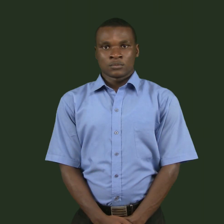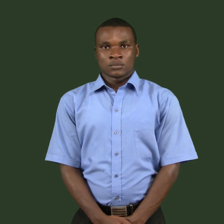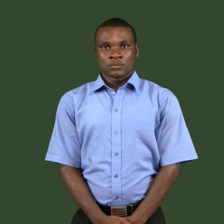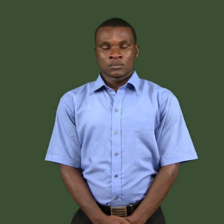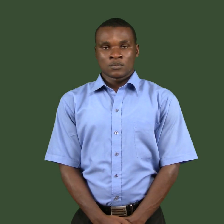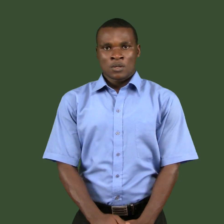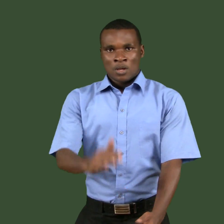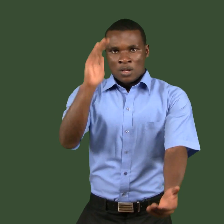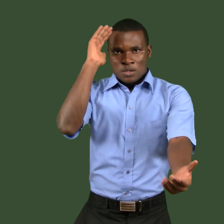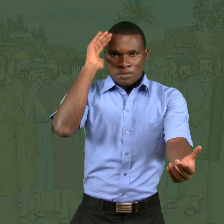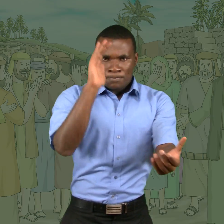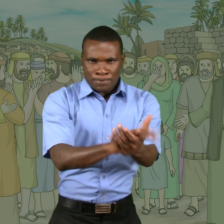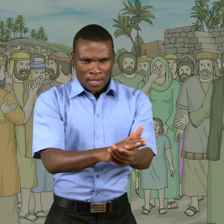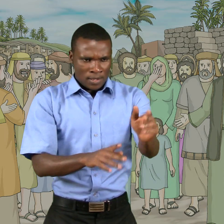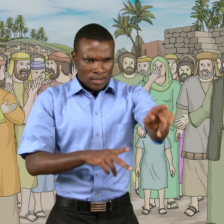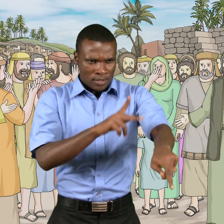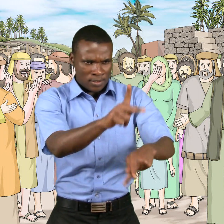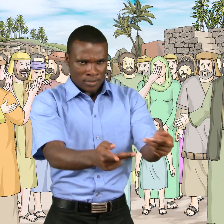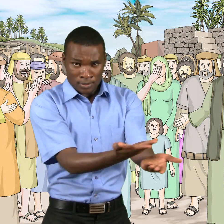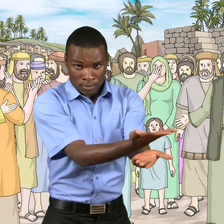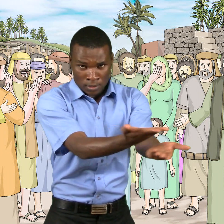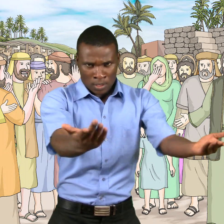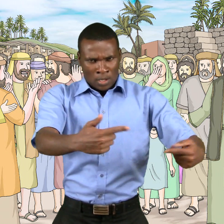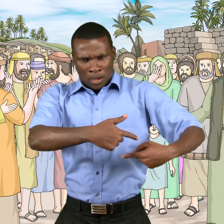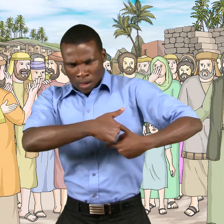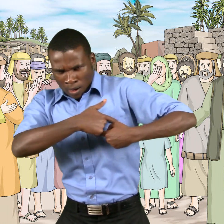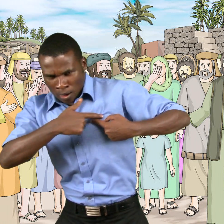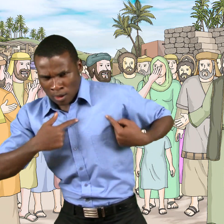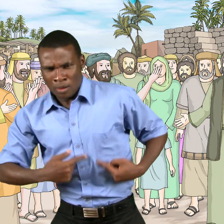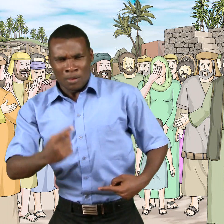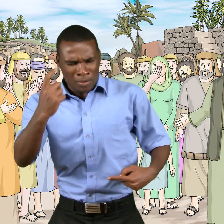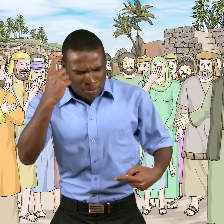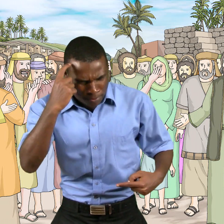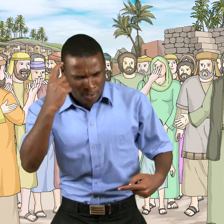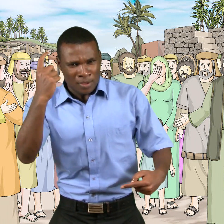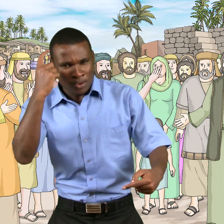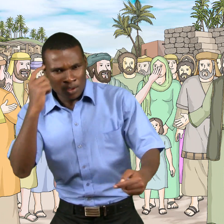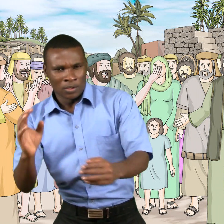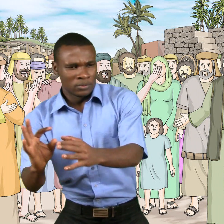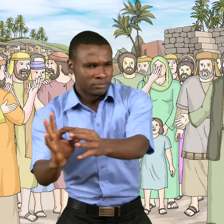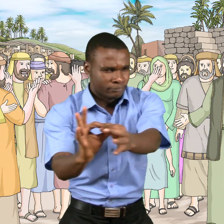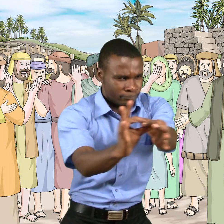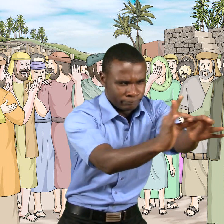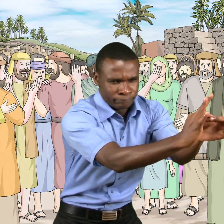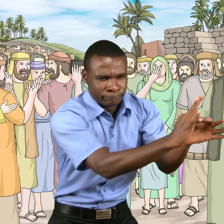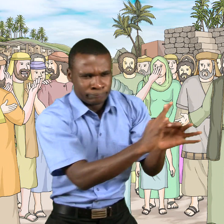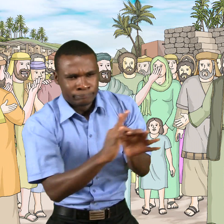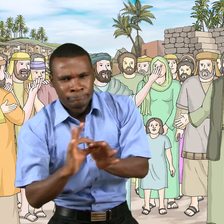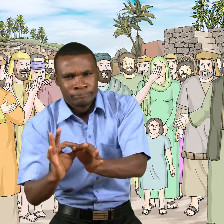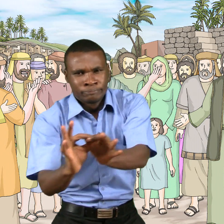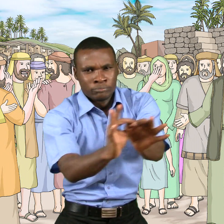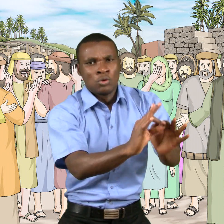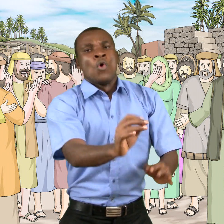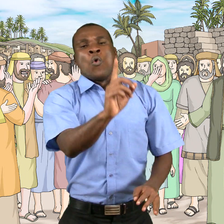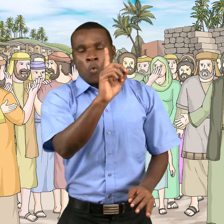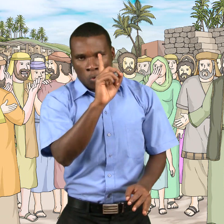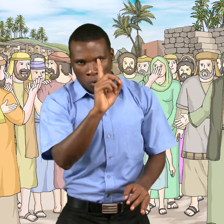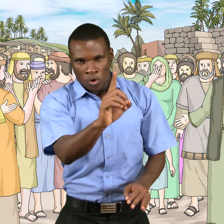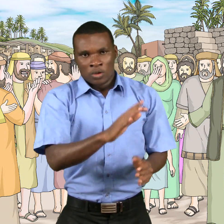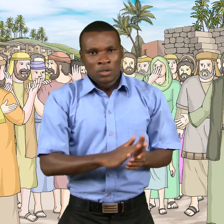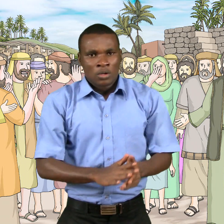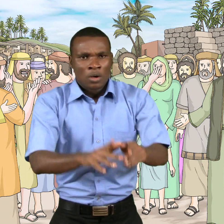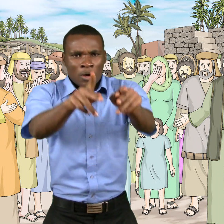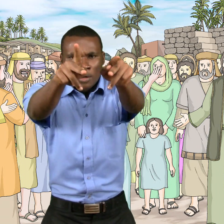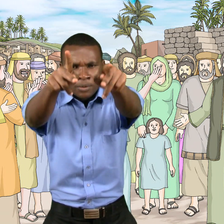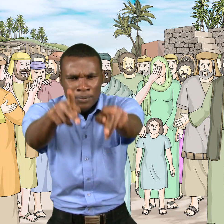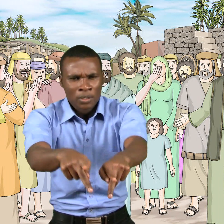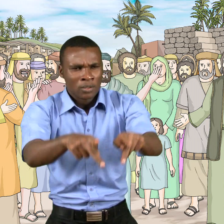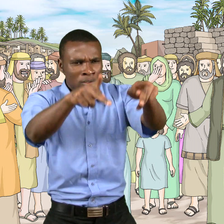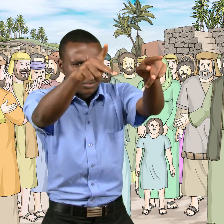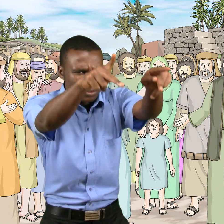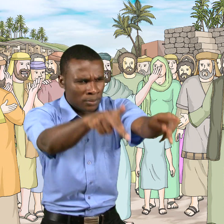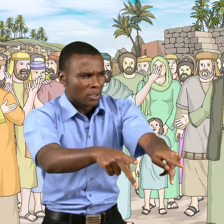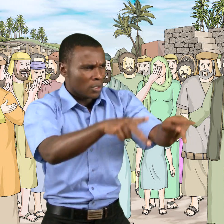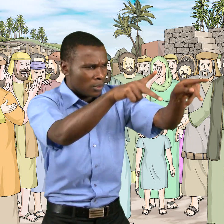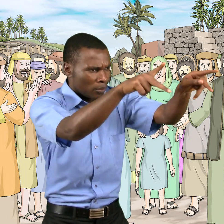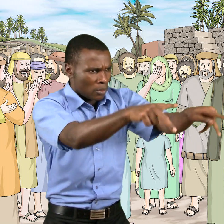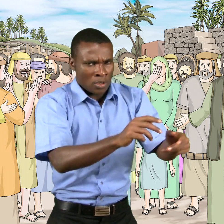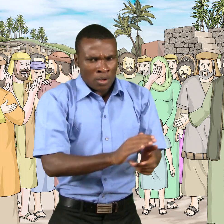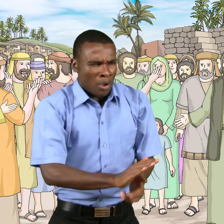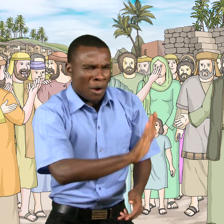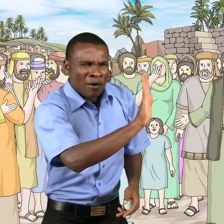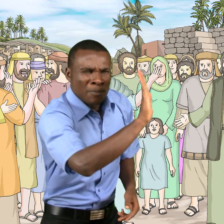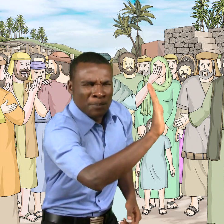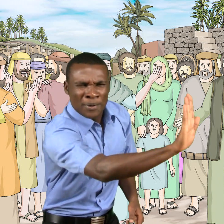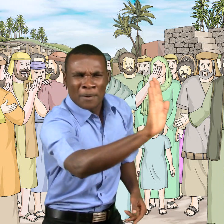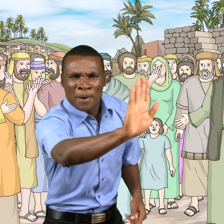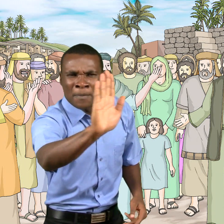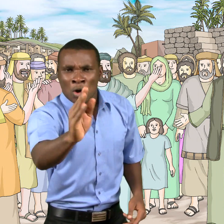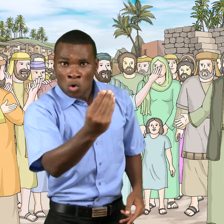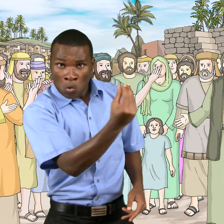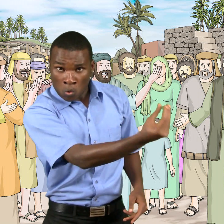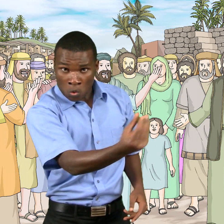The multitude of believers was one in heart and soul.